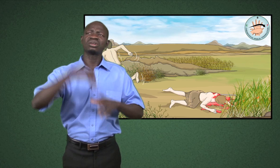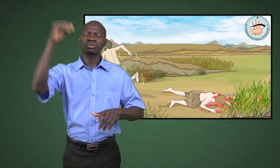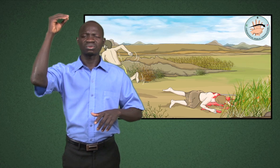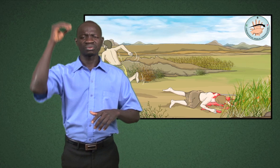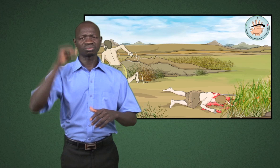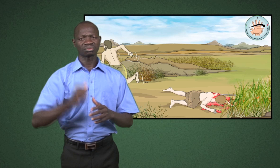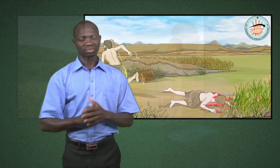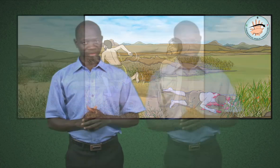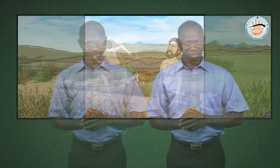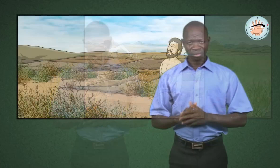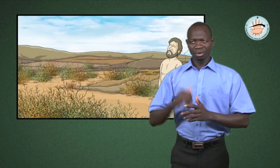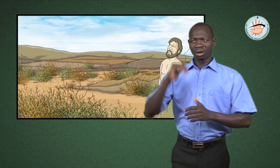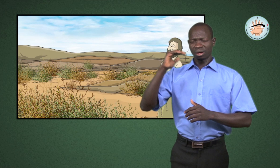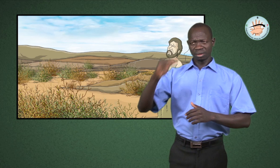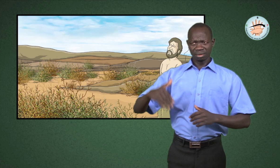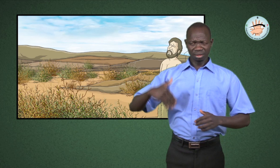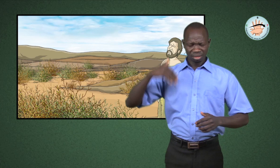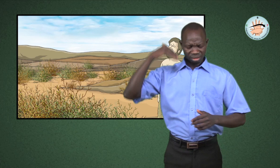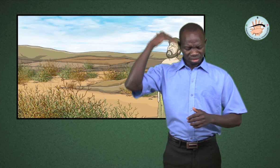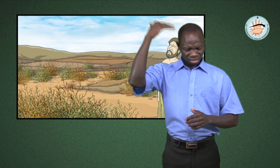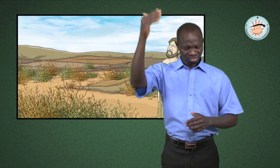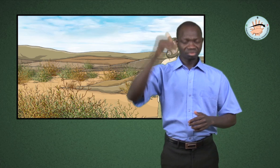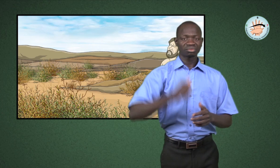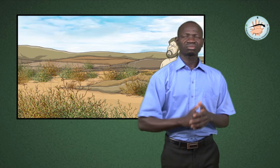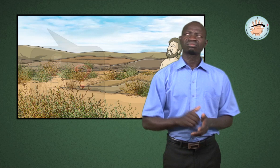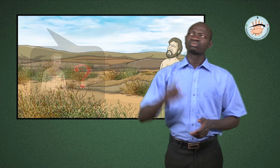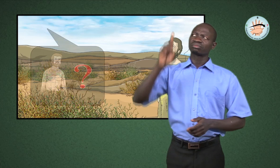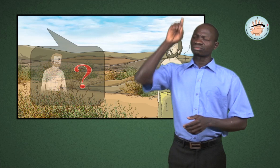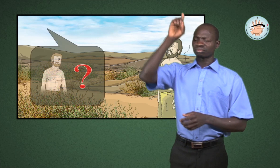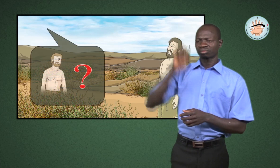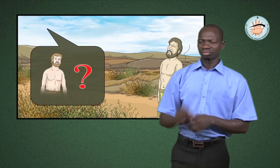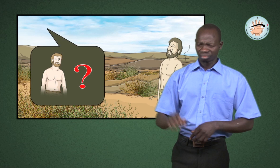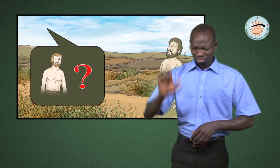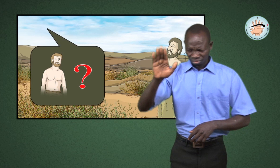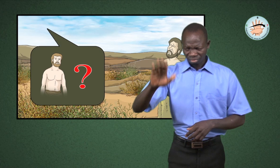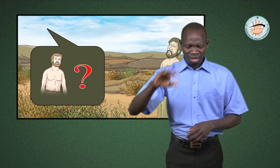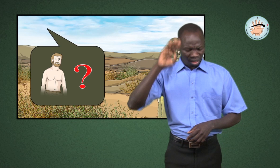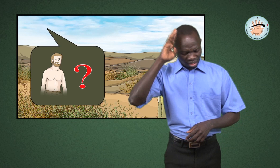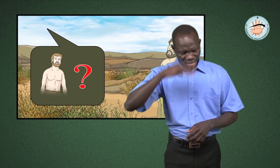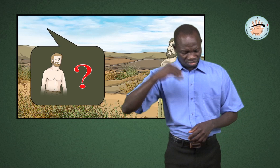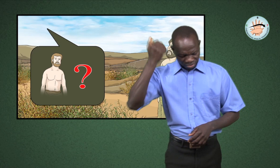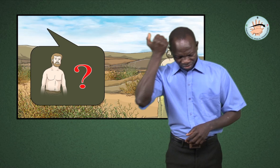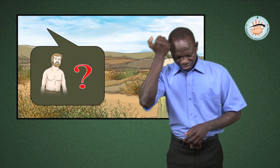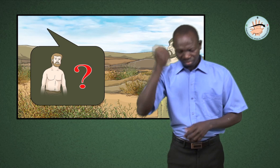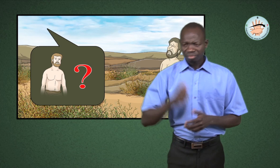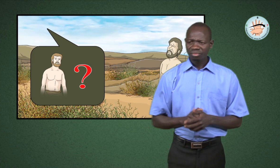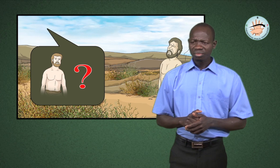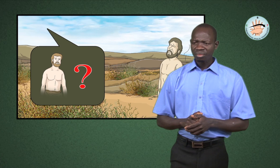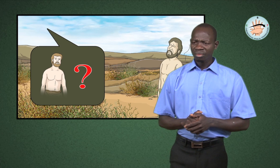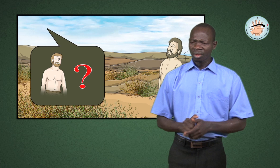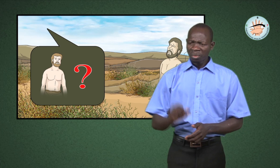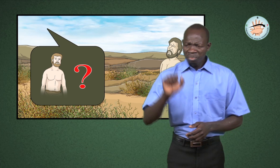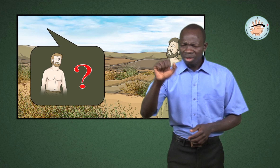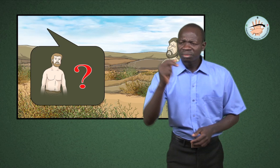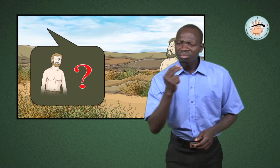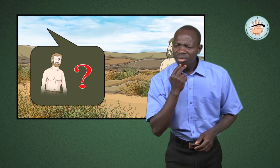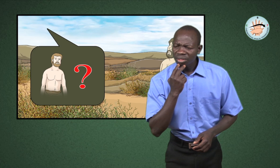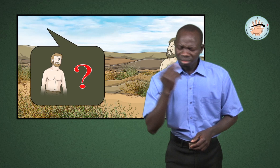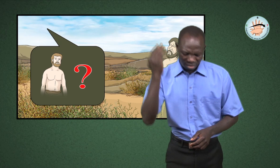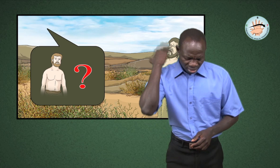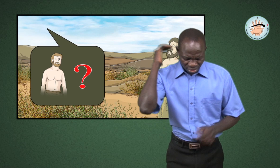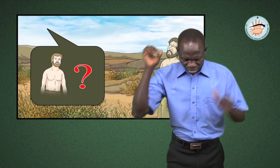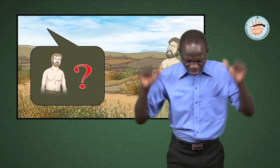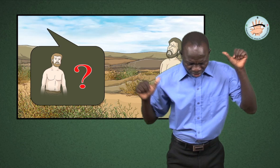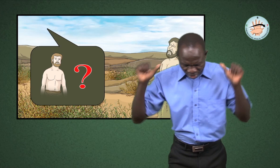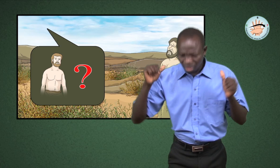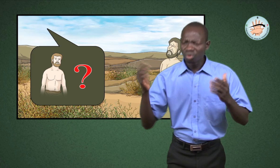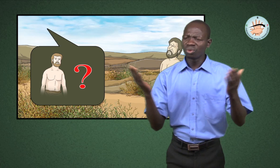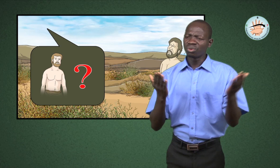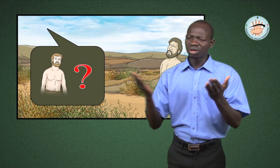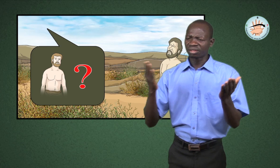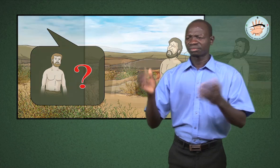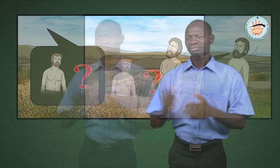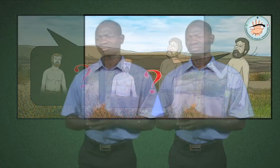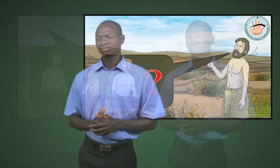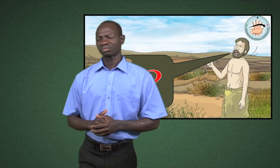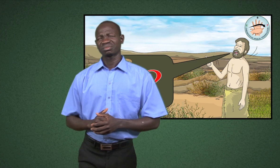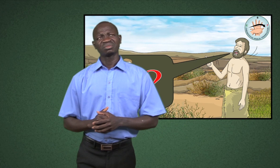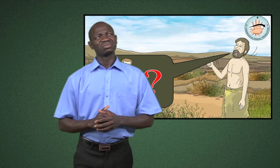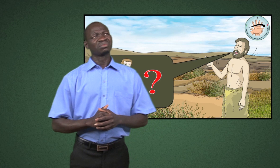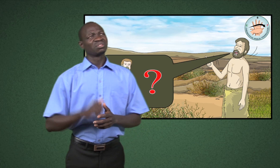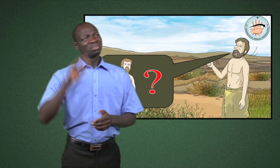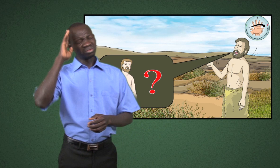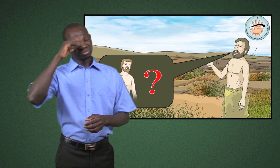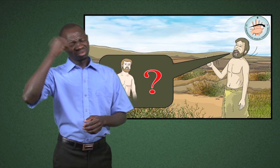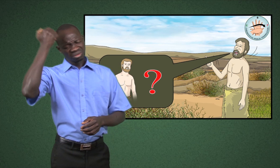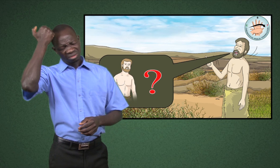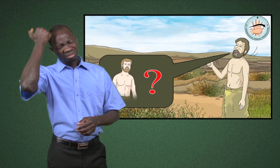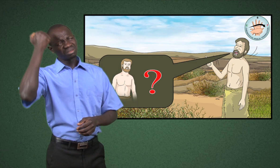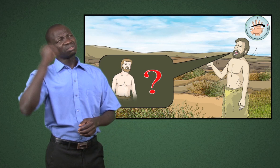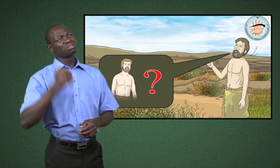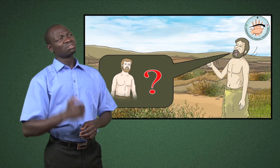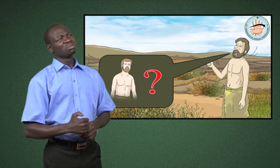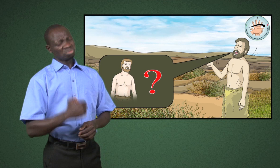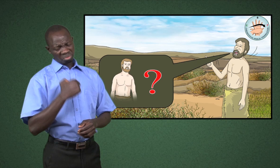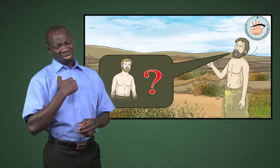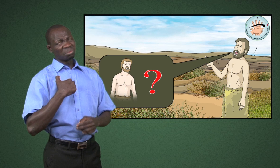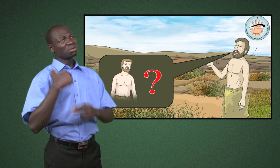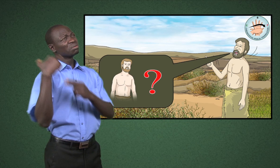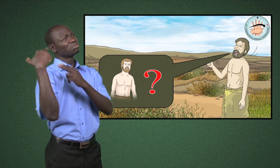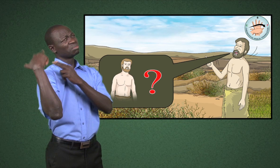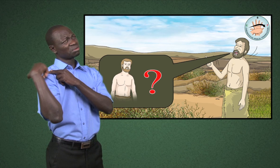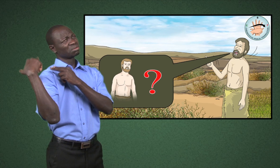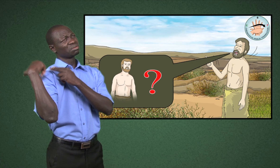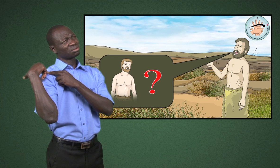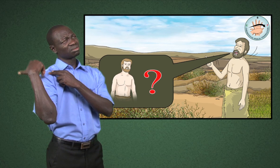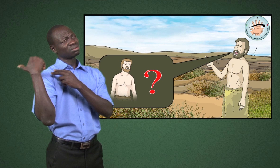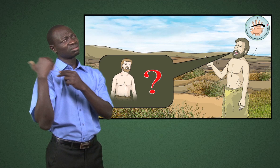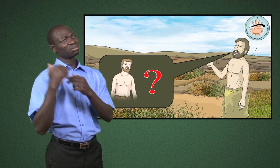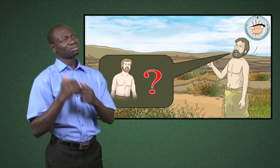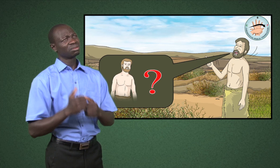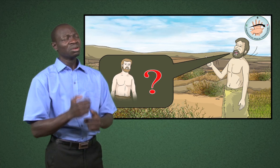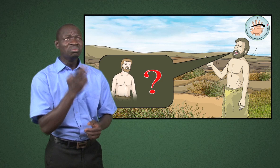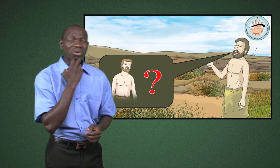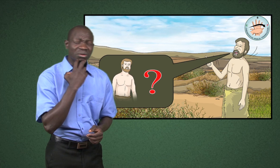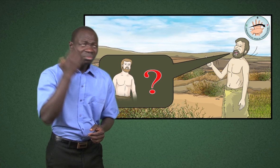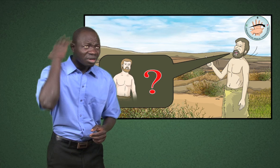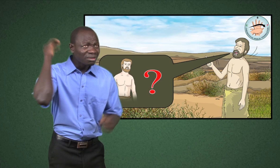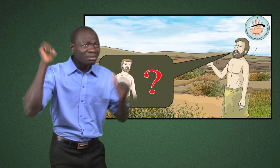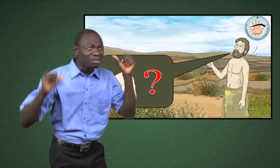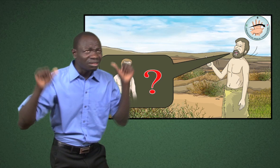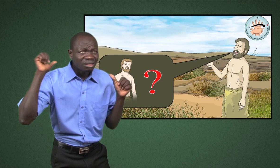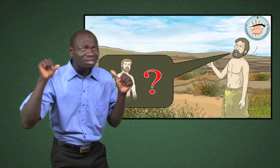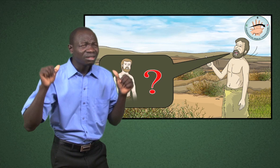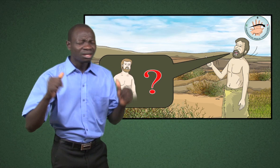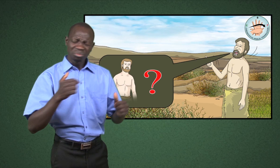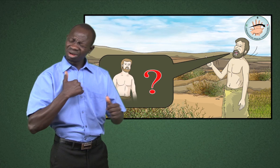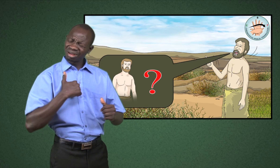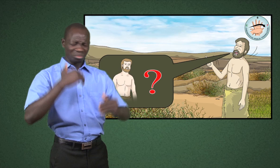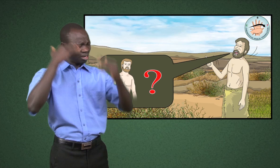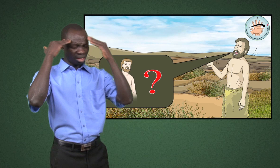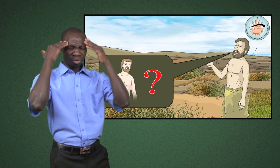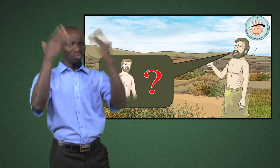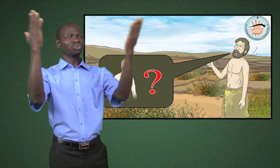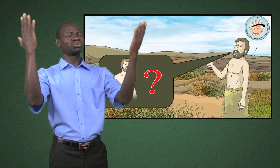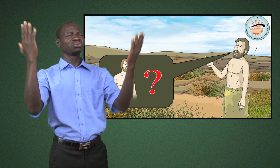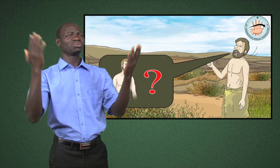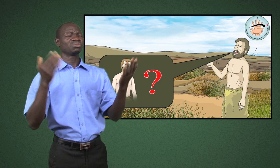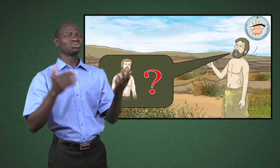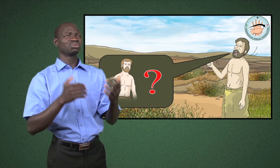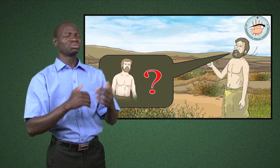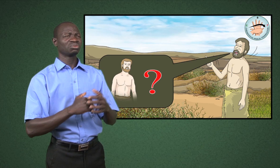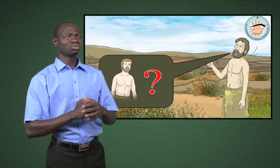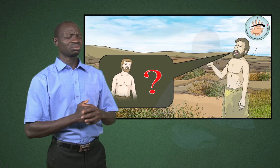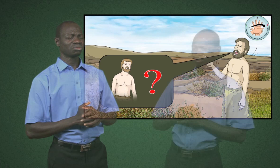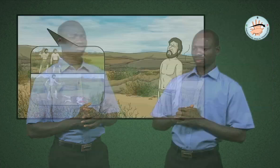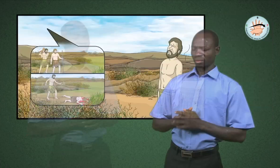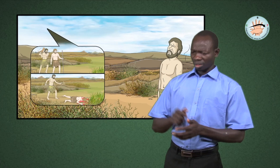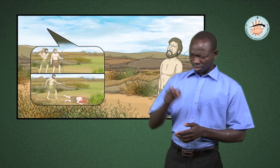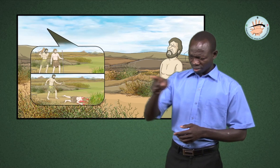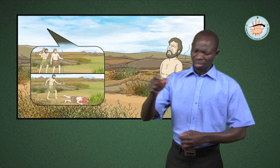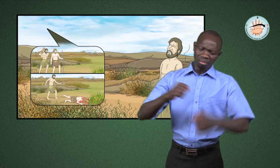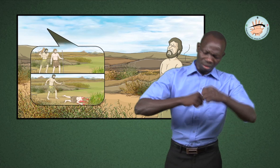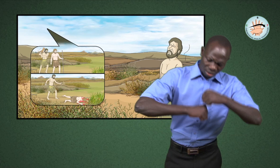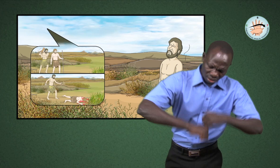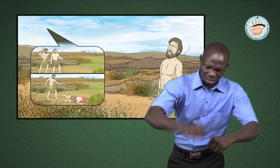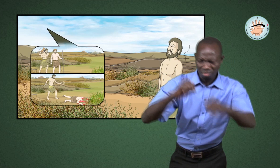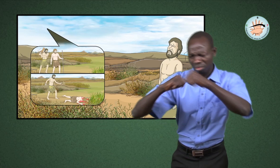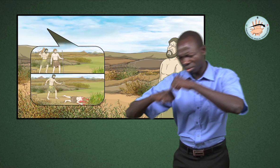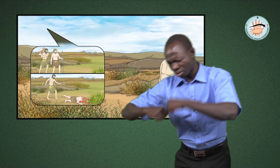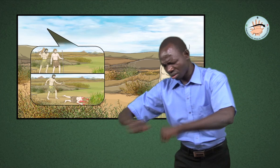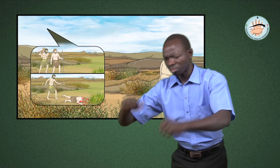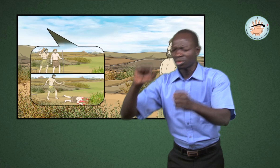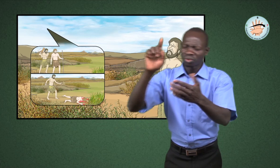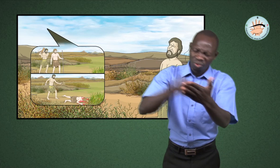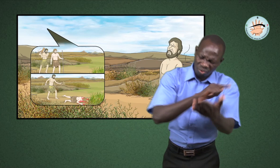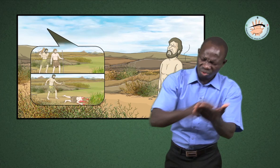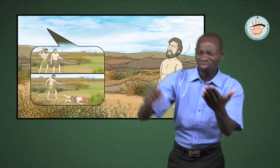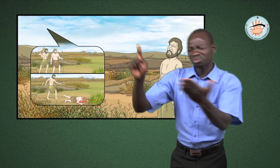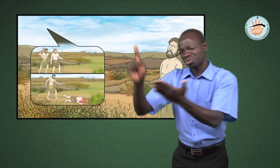And the LORD said to Cain, “Where is your brother Abel?” “I do not know!” he answered. “Am I my brother’s keeper?” “What have you done?” replied the LORD.